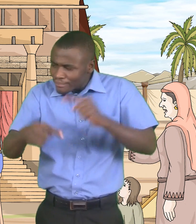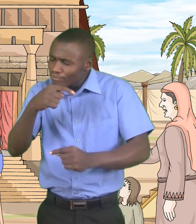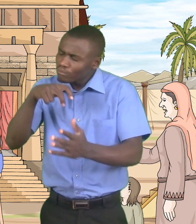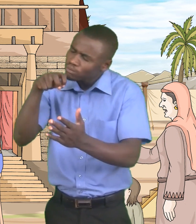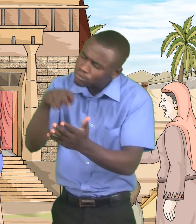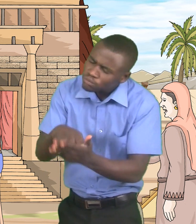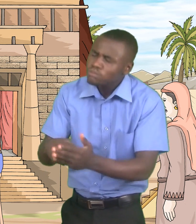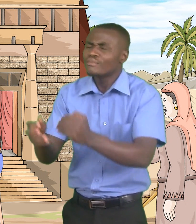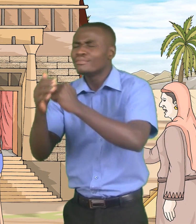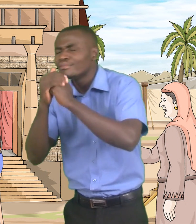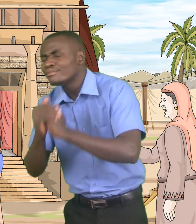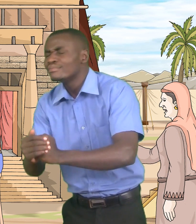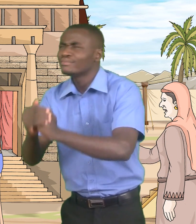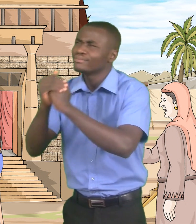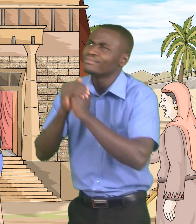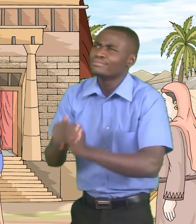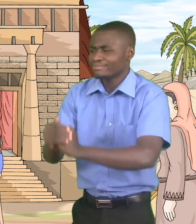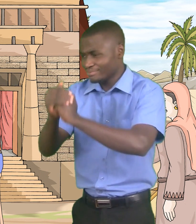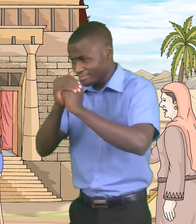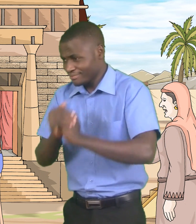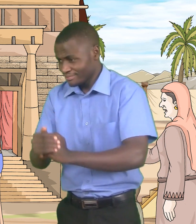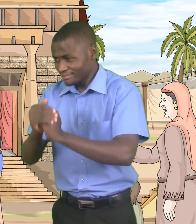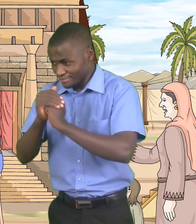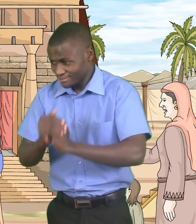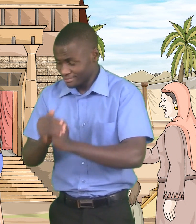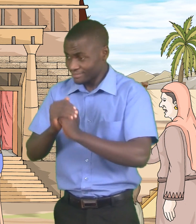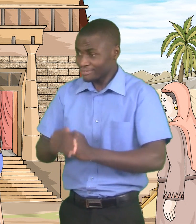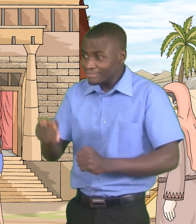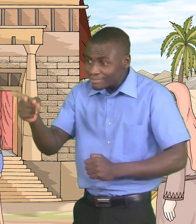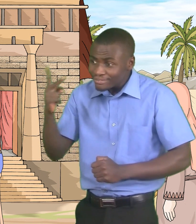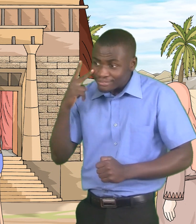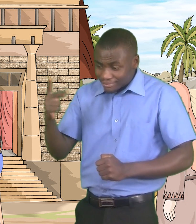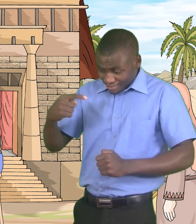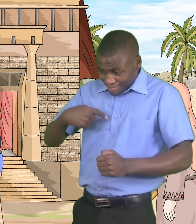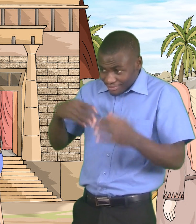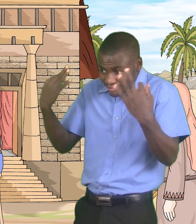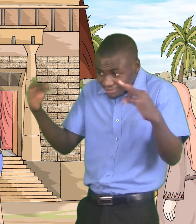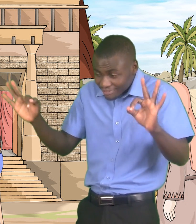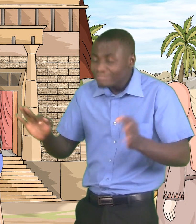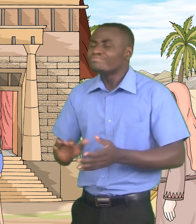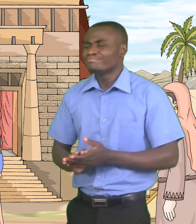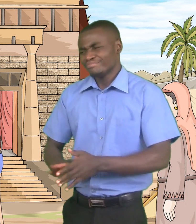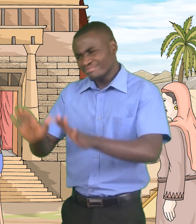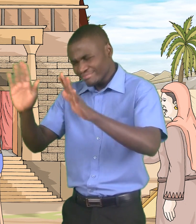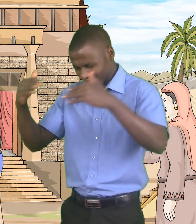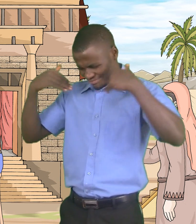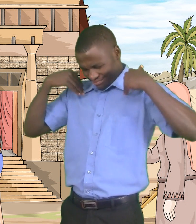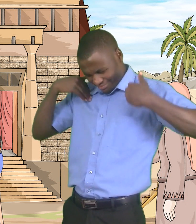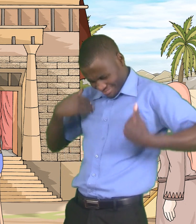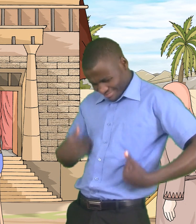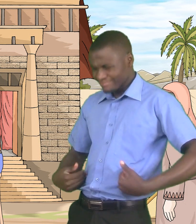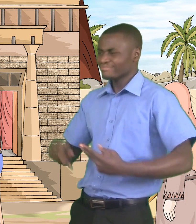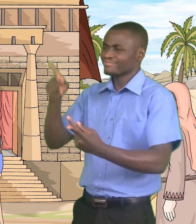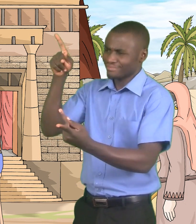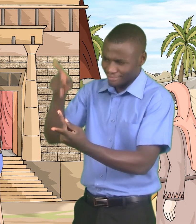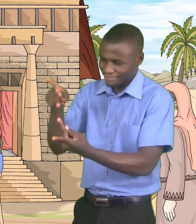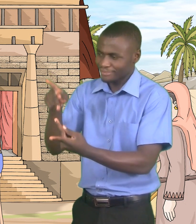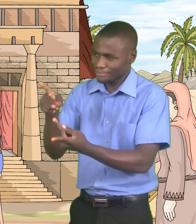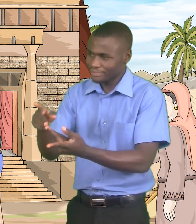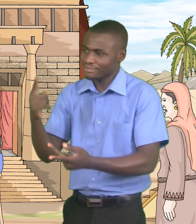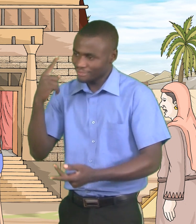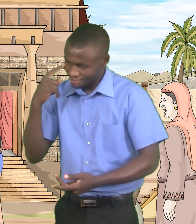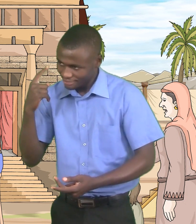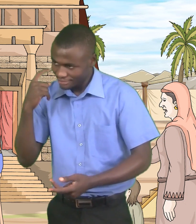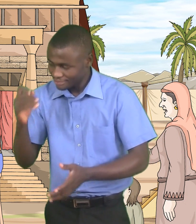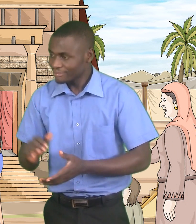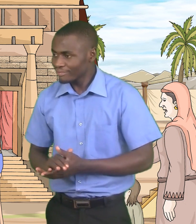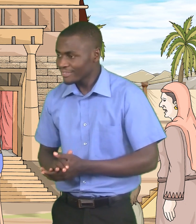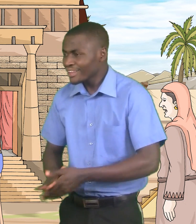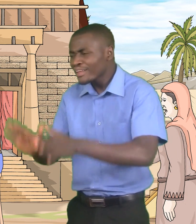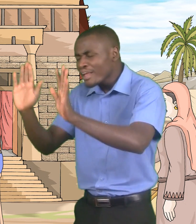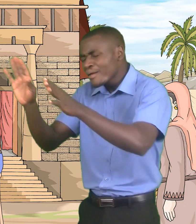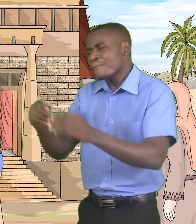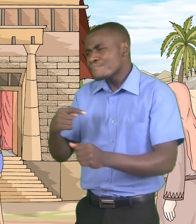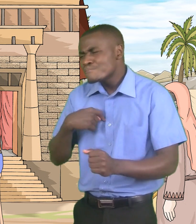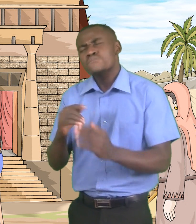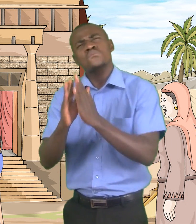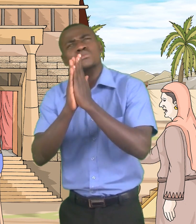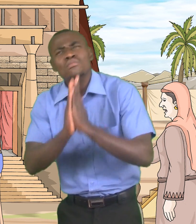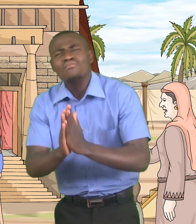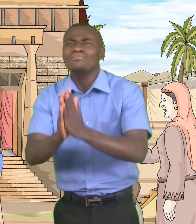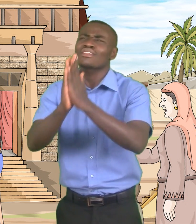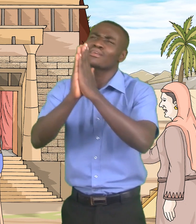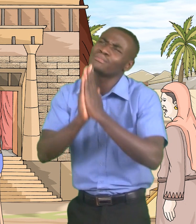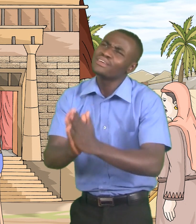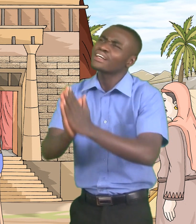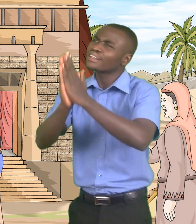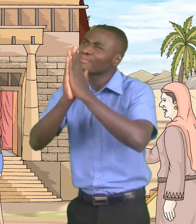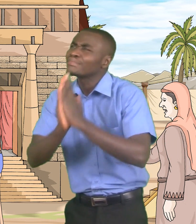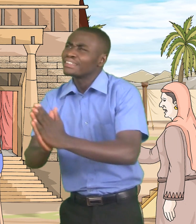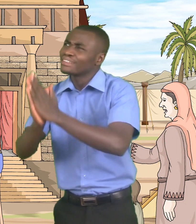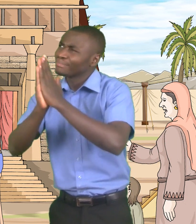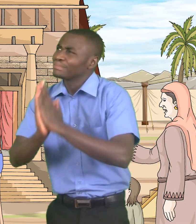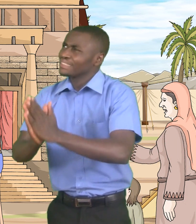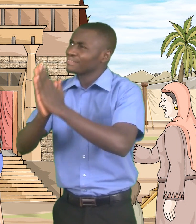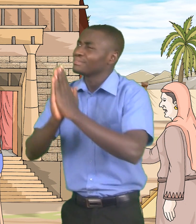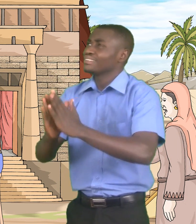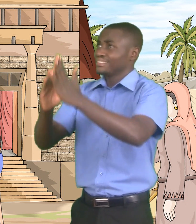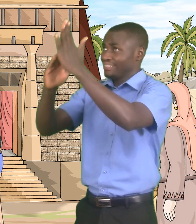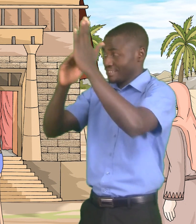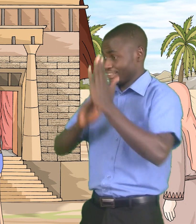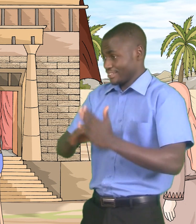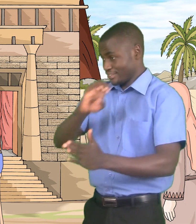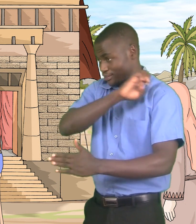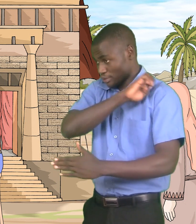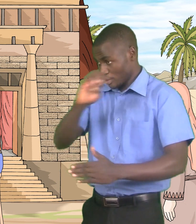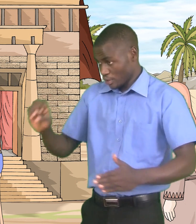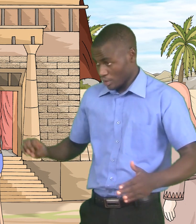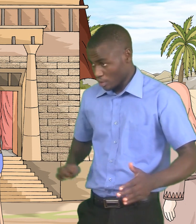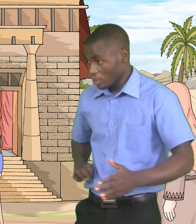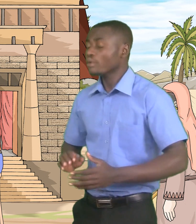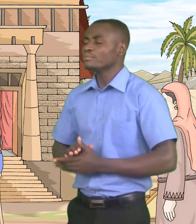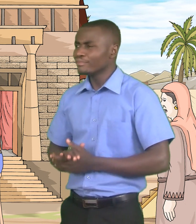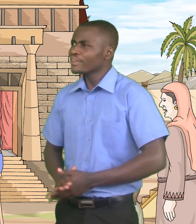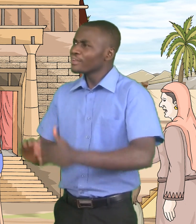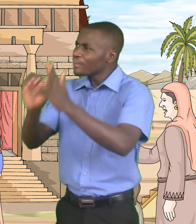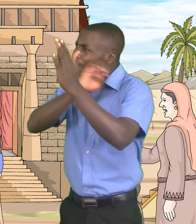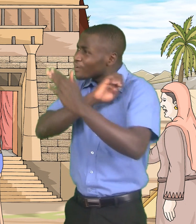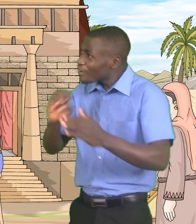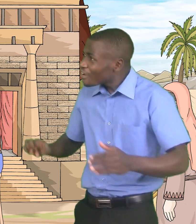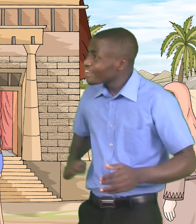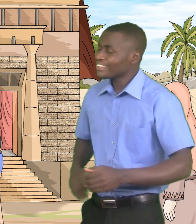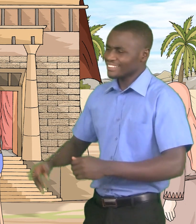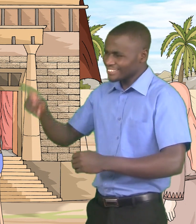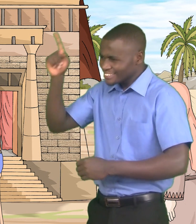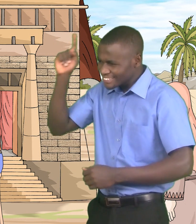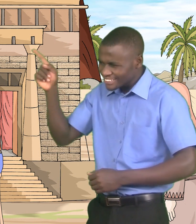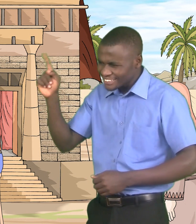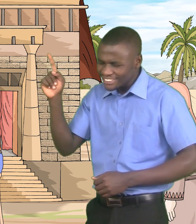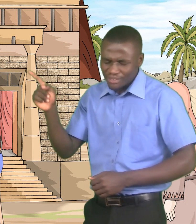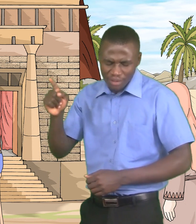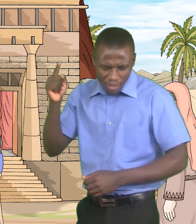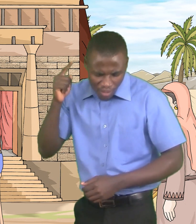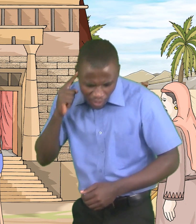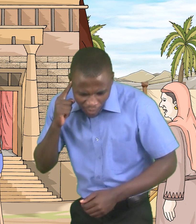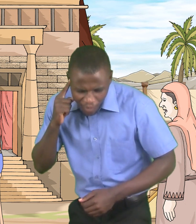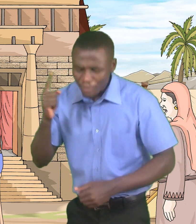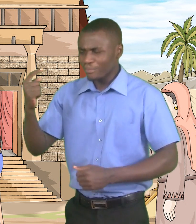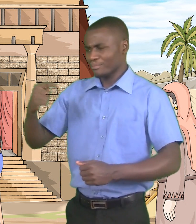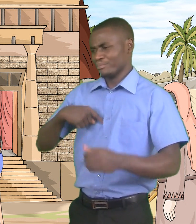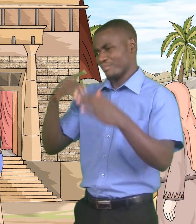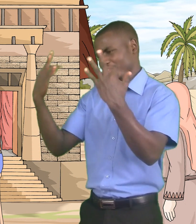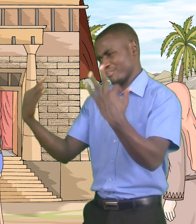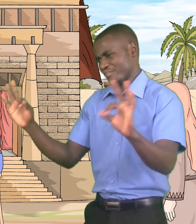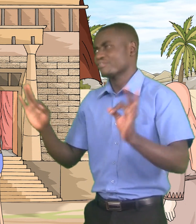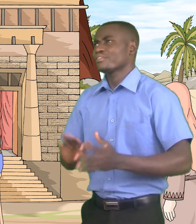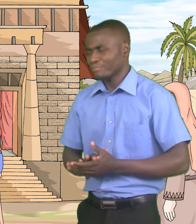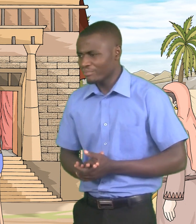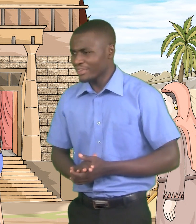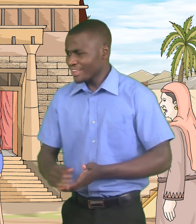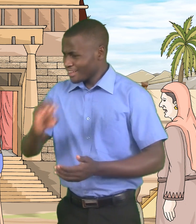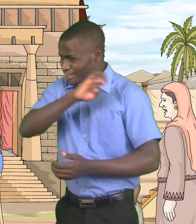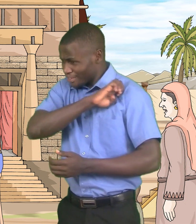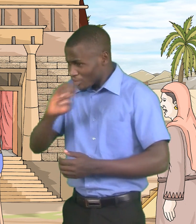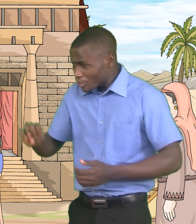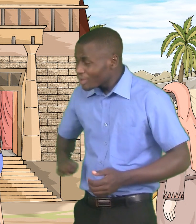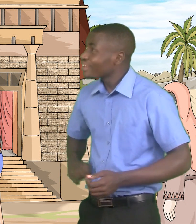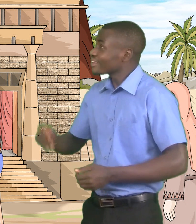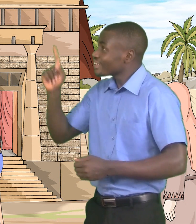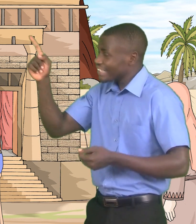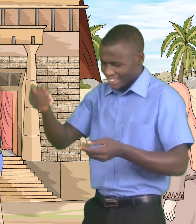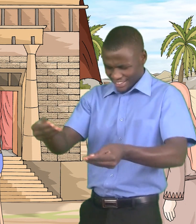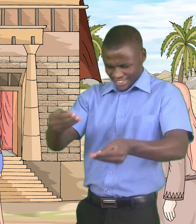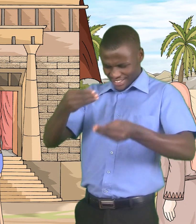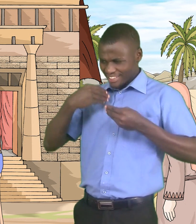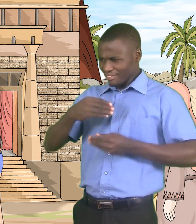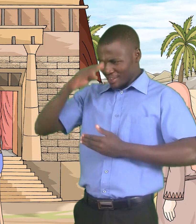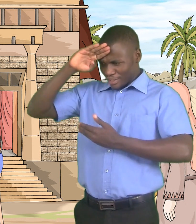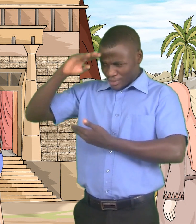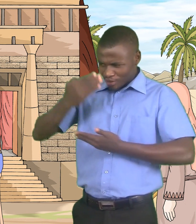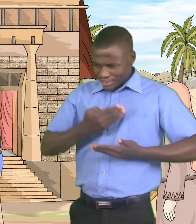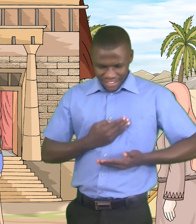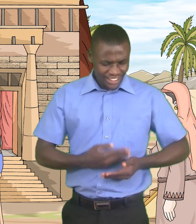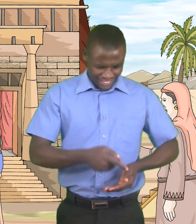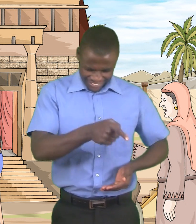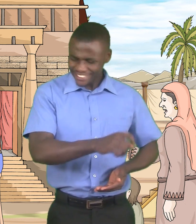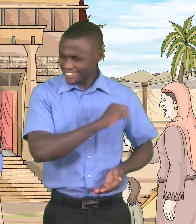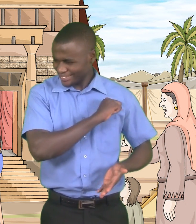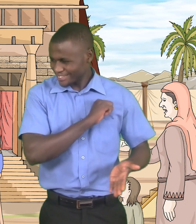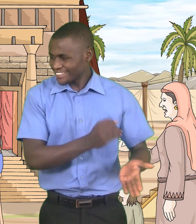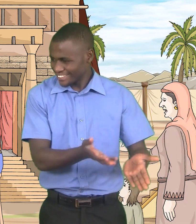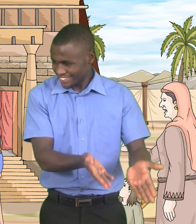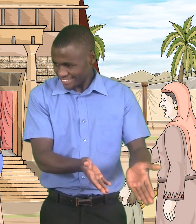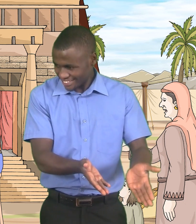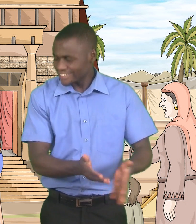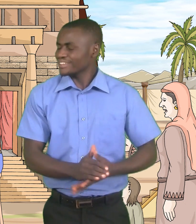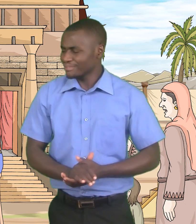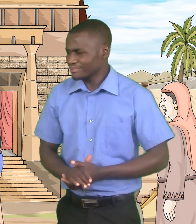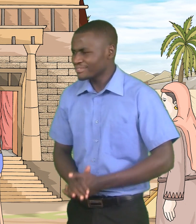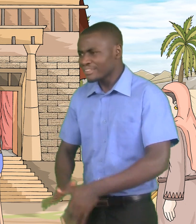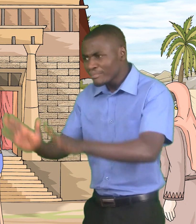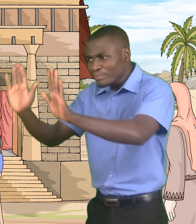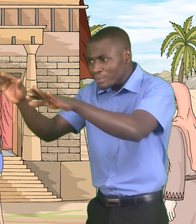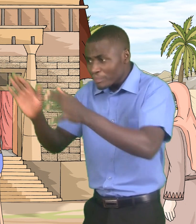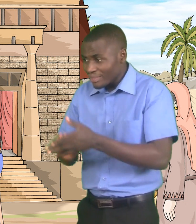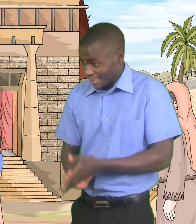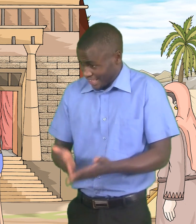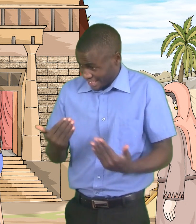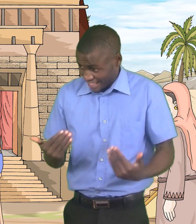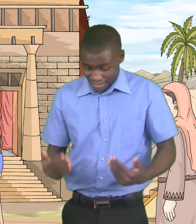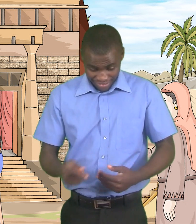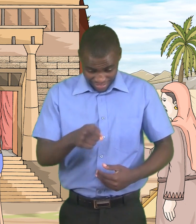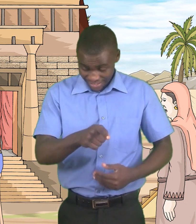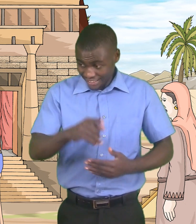I prayed for this boy, and since the LORD has granted me what I asked of Him, I now dedicate the boy to the LORD.